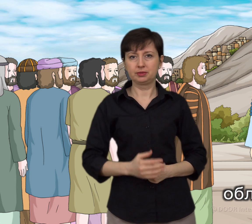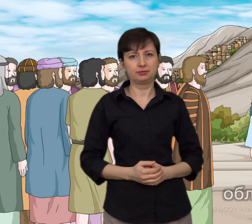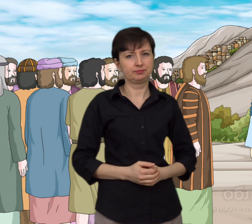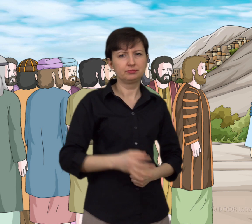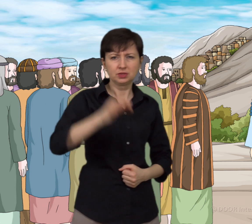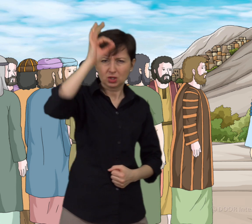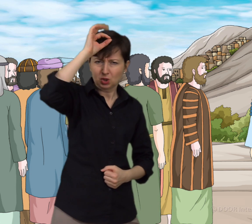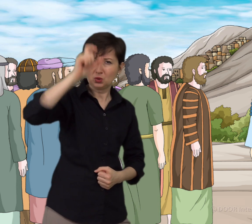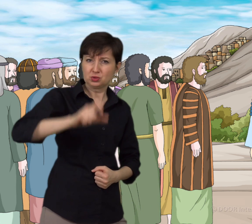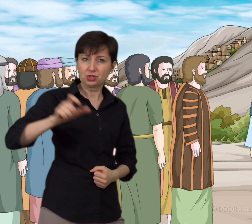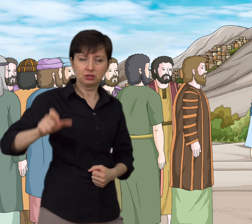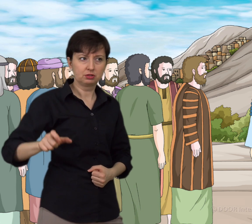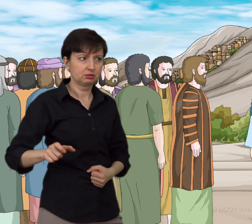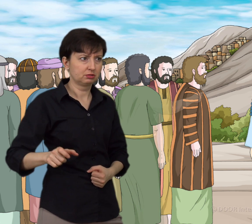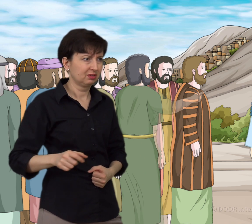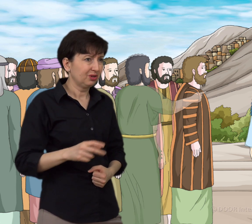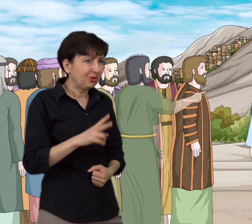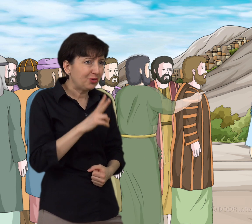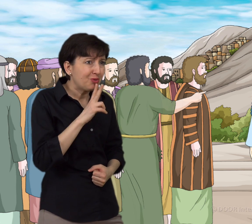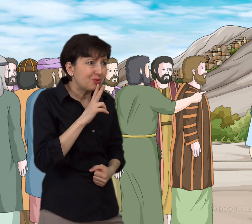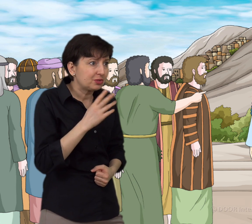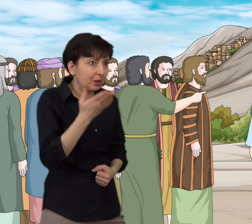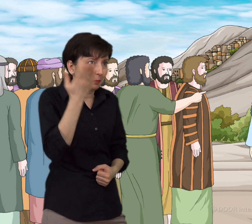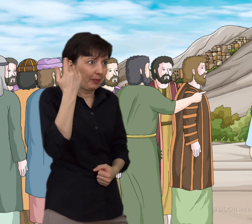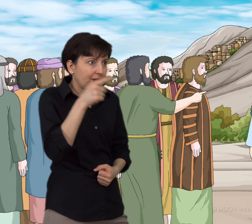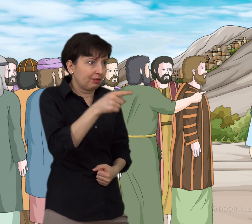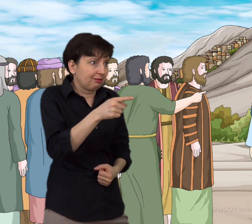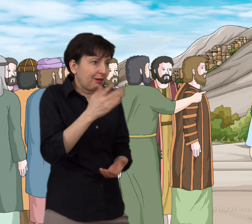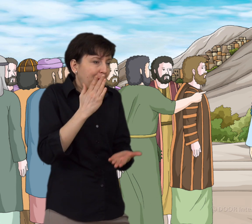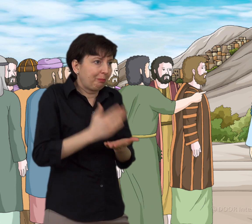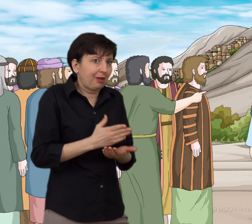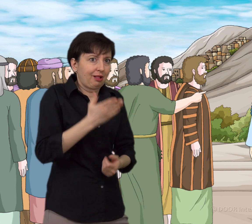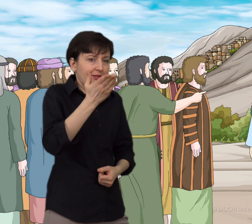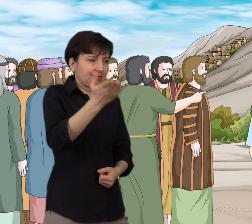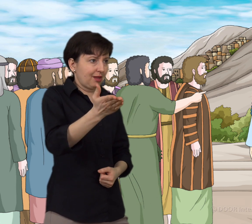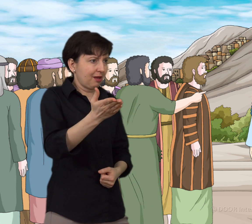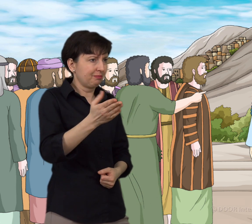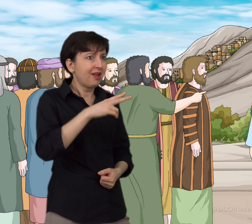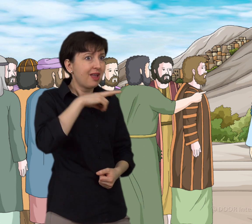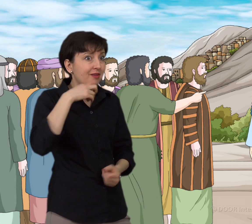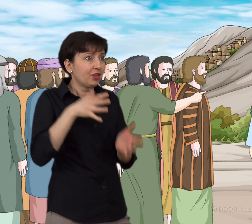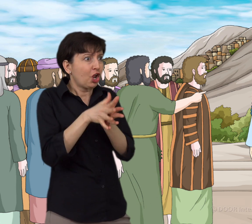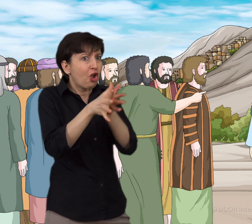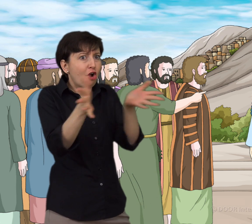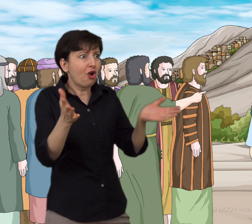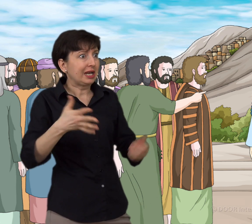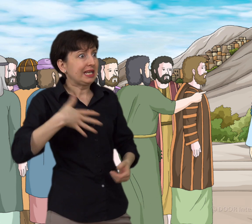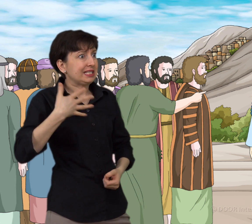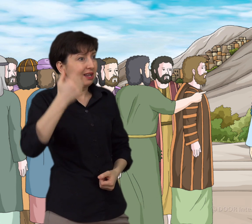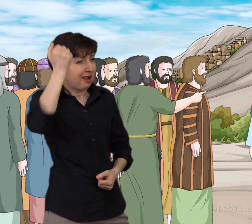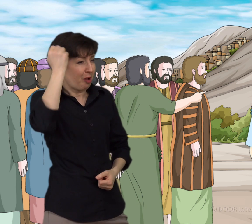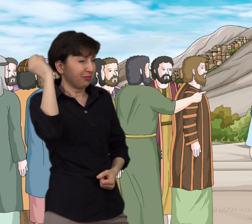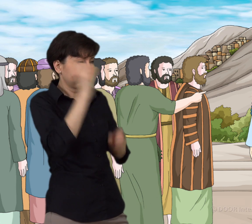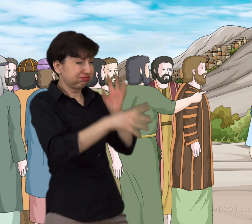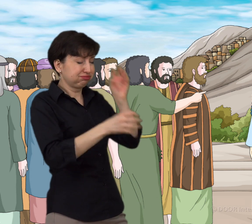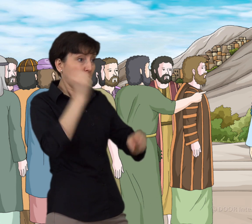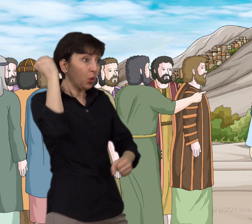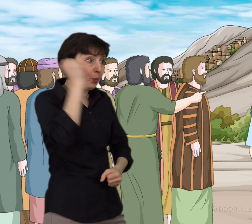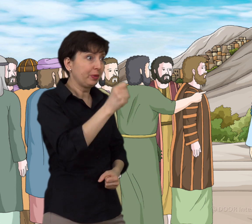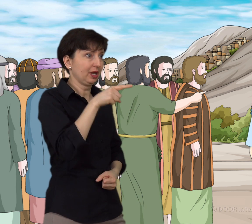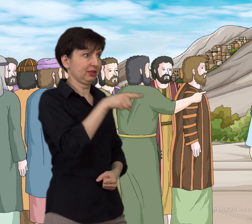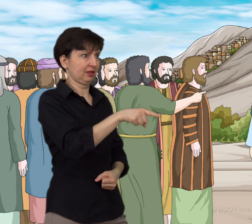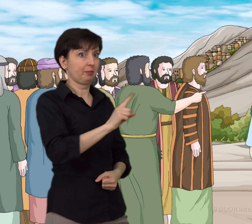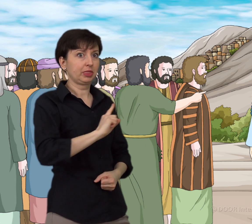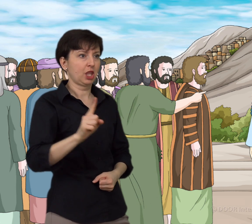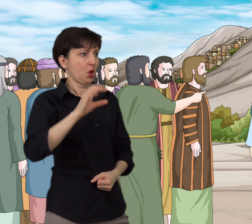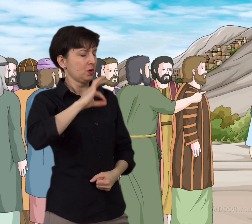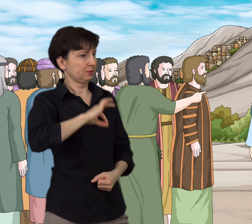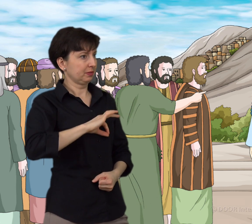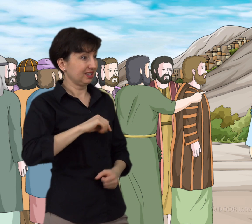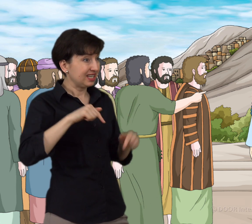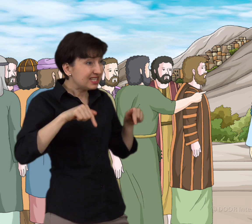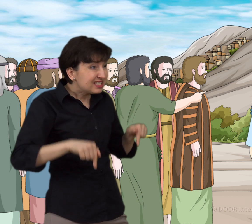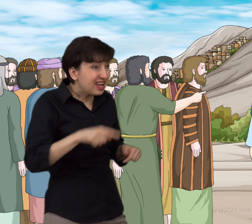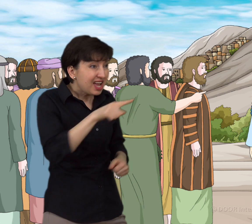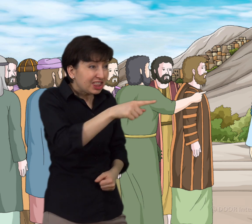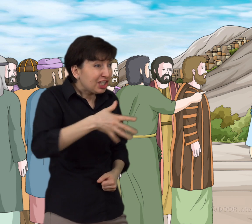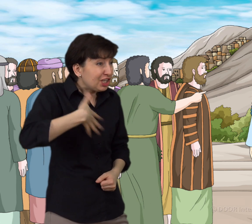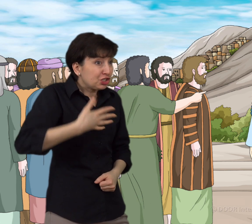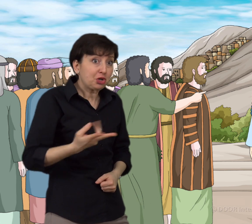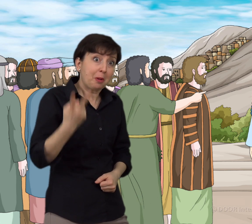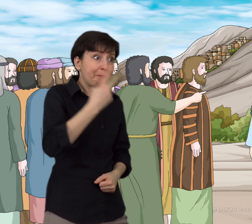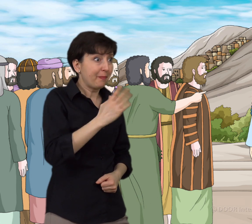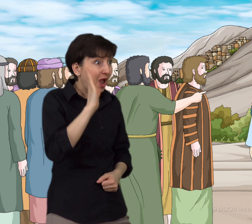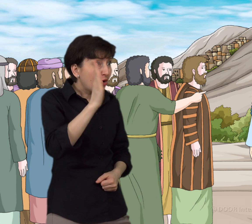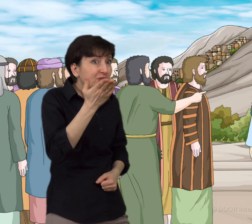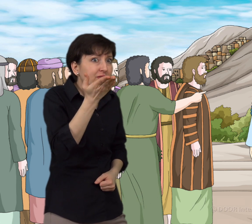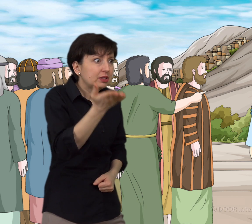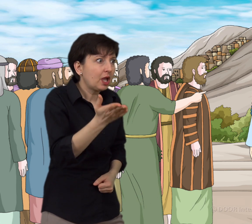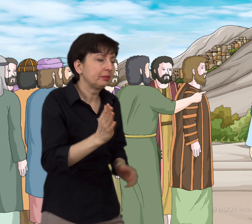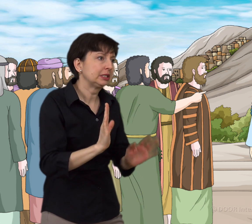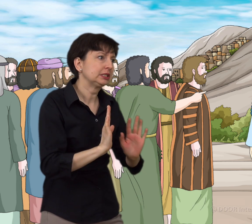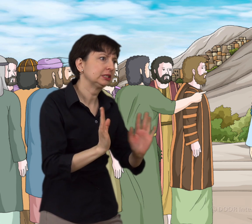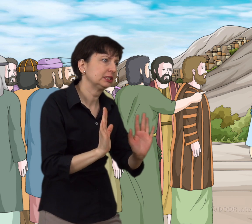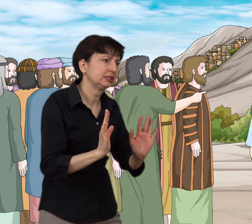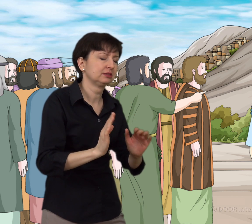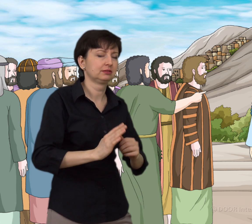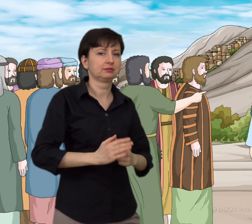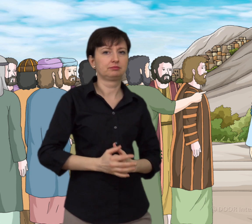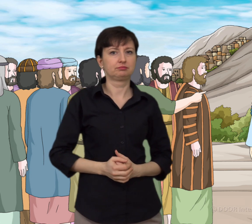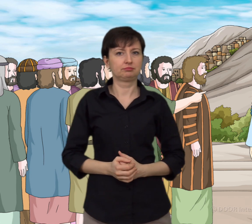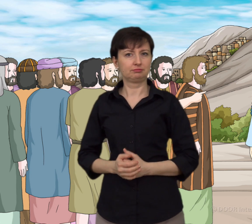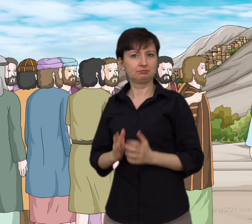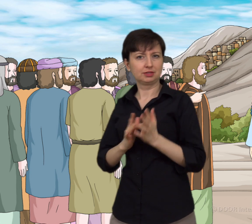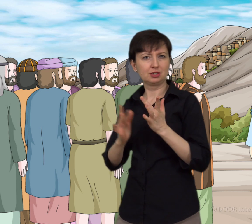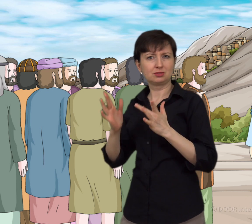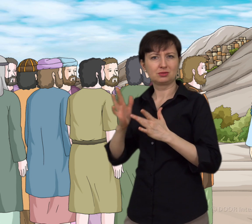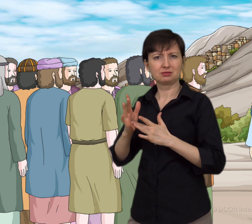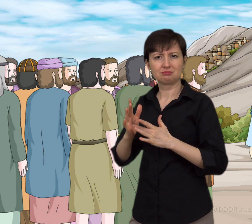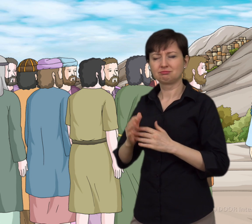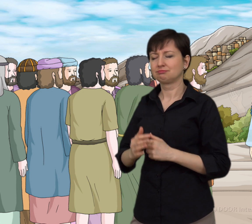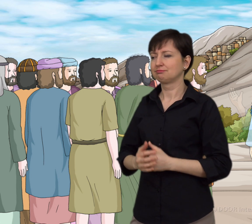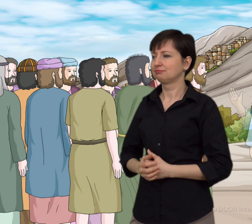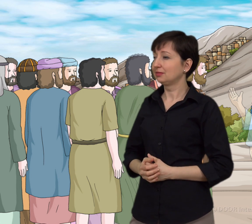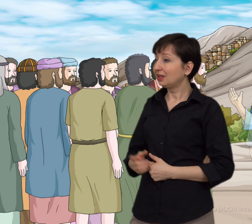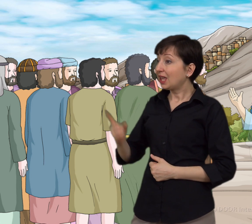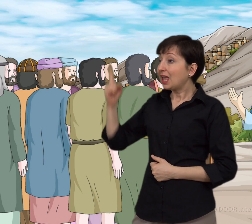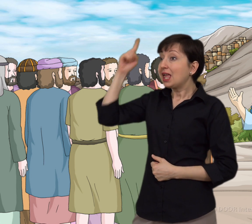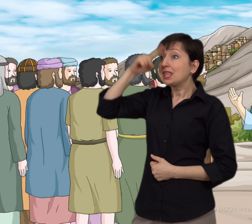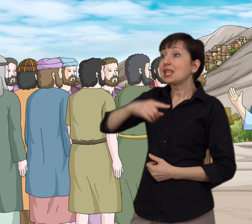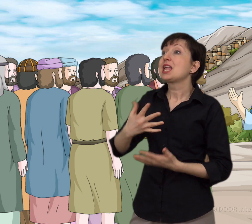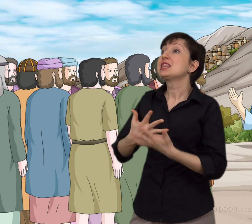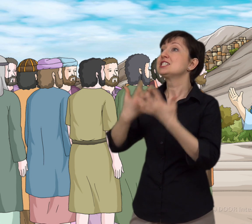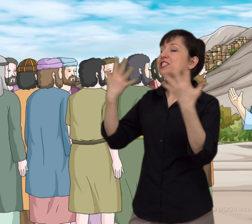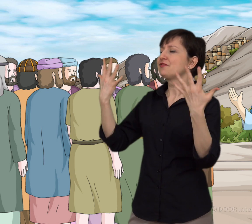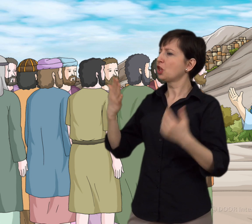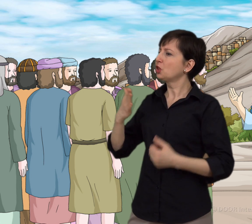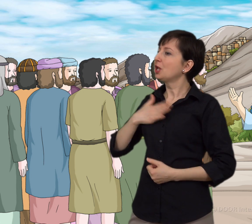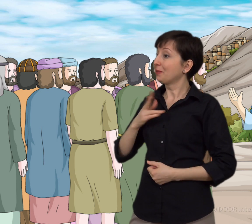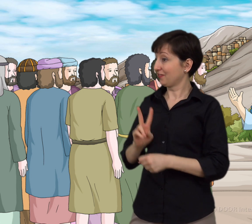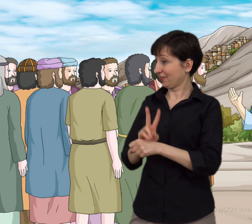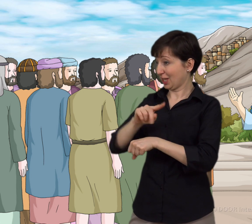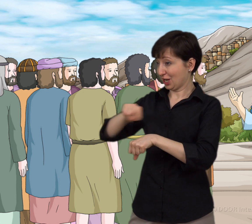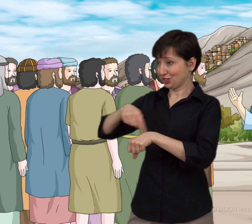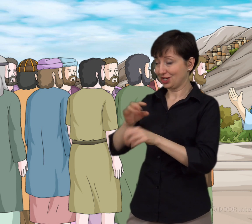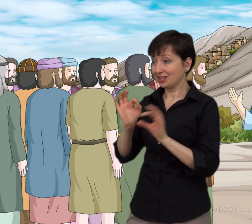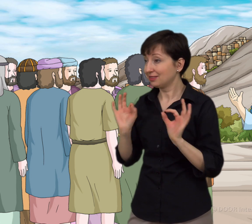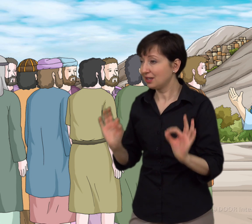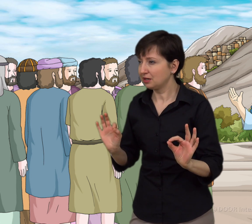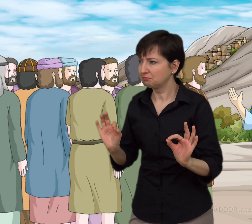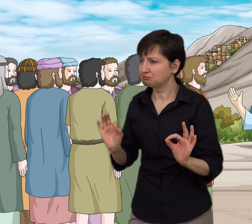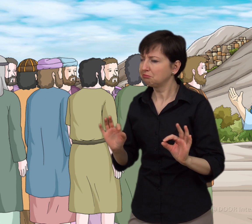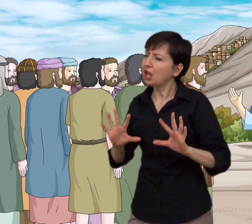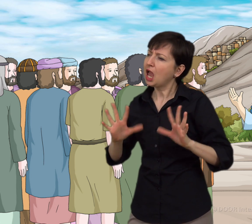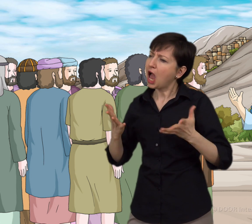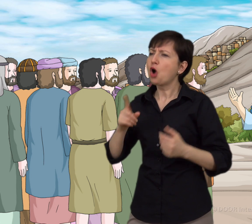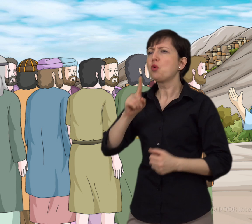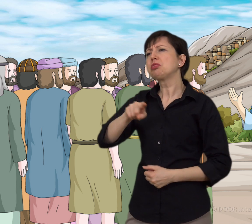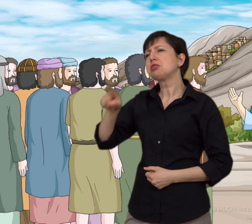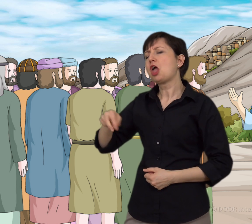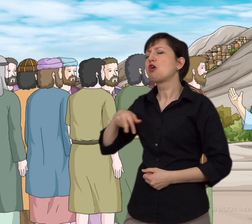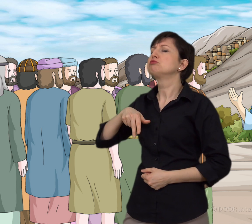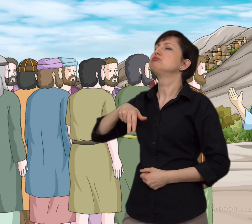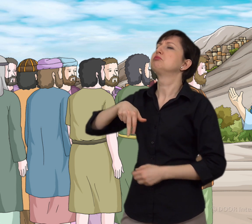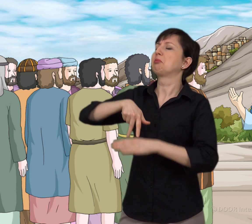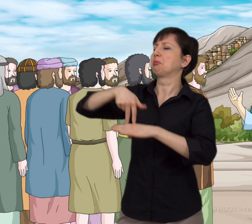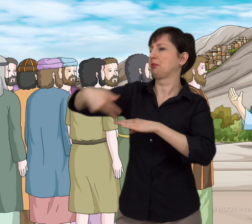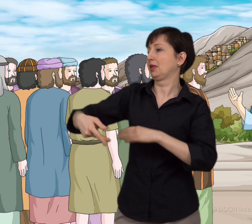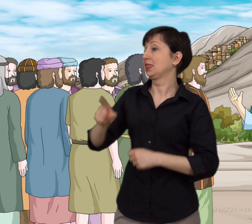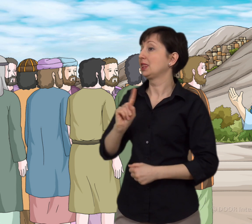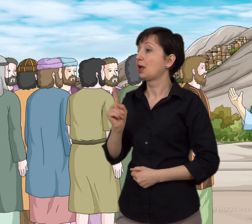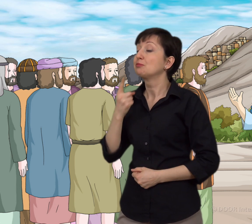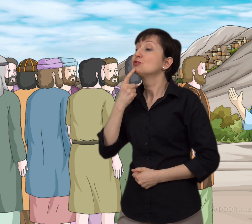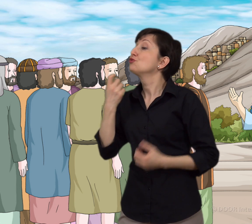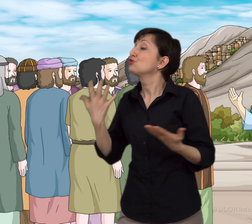“Rabbi,” they replied, “the Jews just tried to stone You, and You are going back there?” Jesus answered, “Are there not twelve hours of daylight?